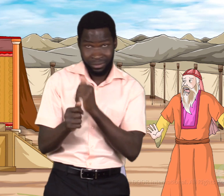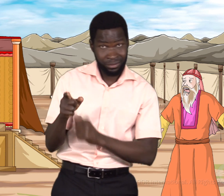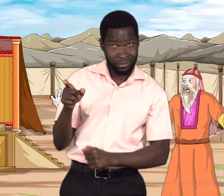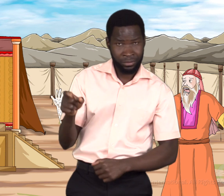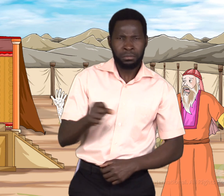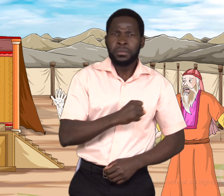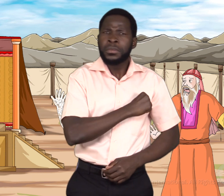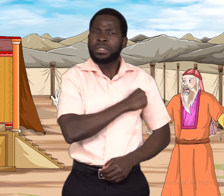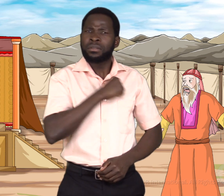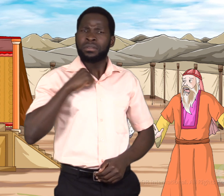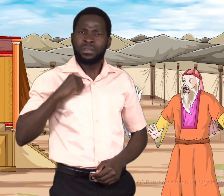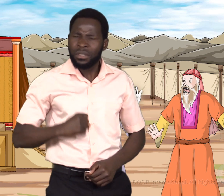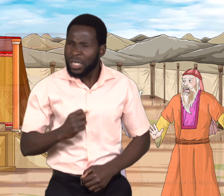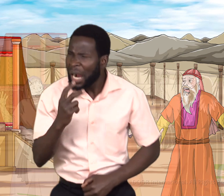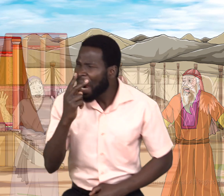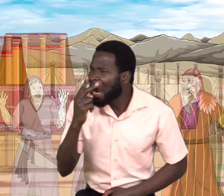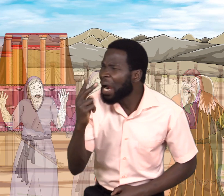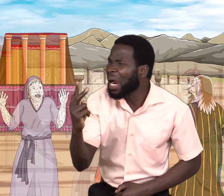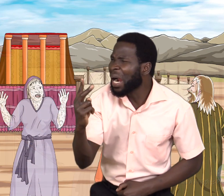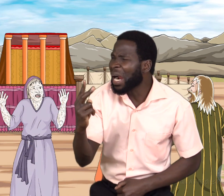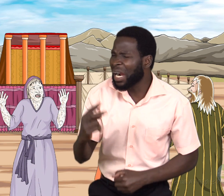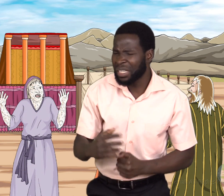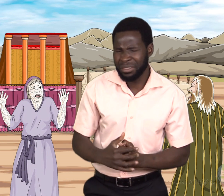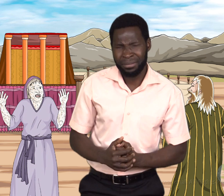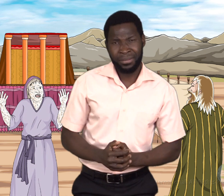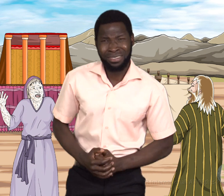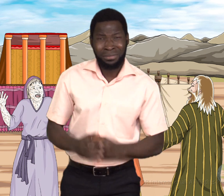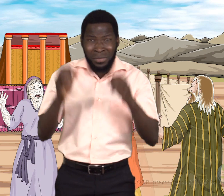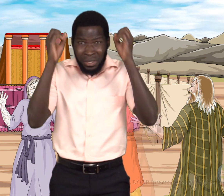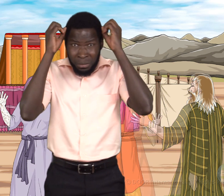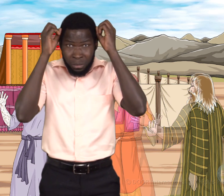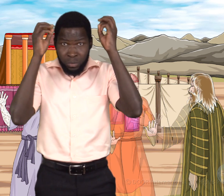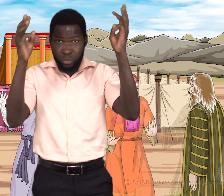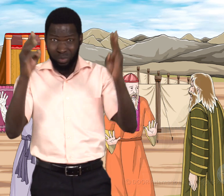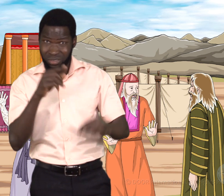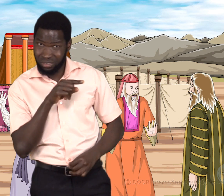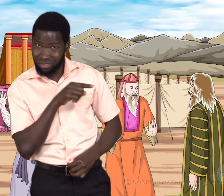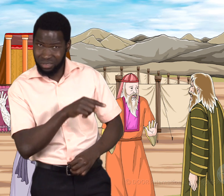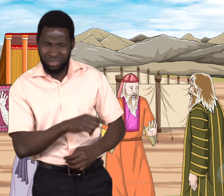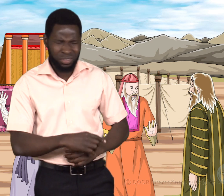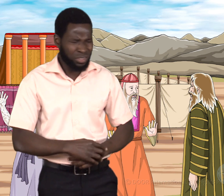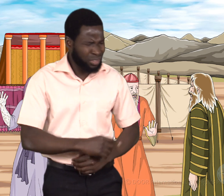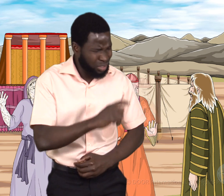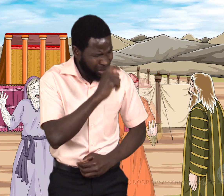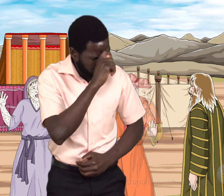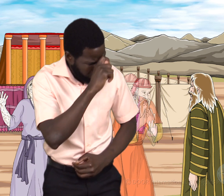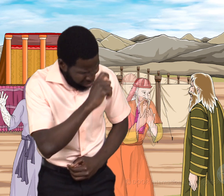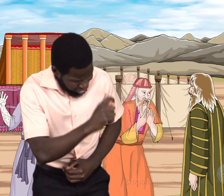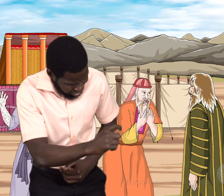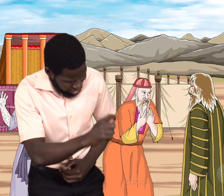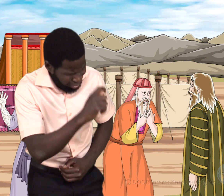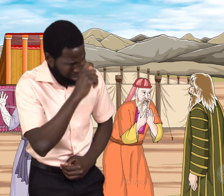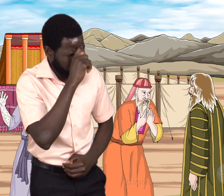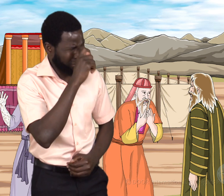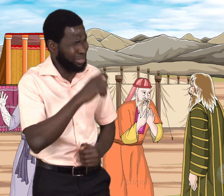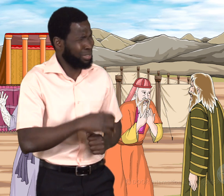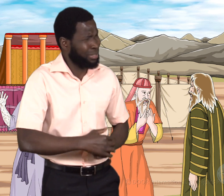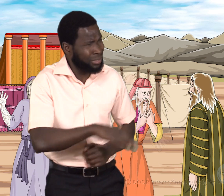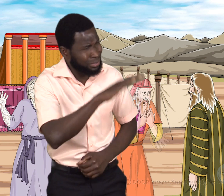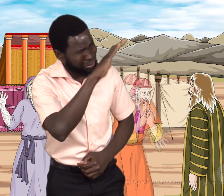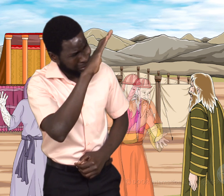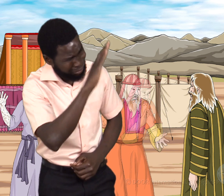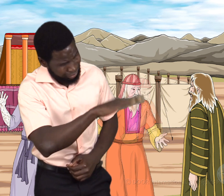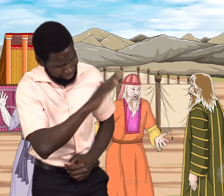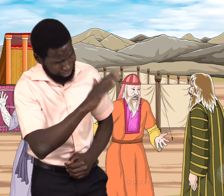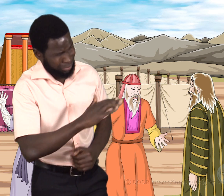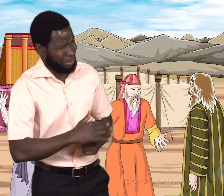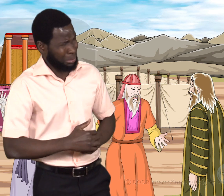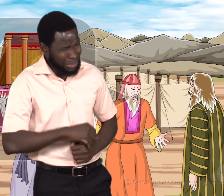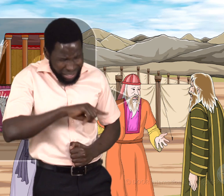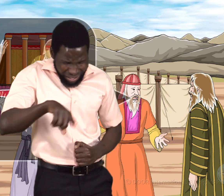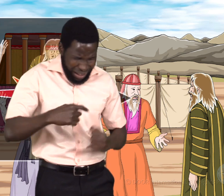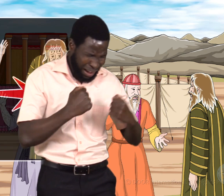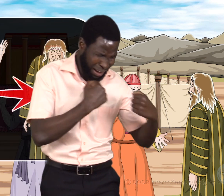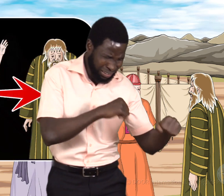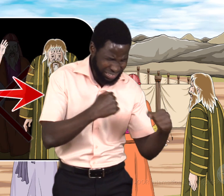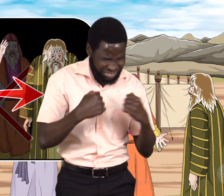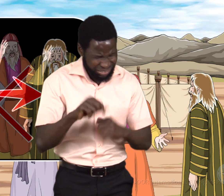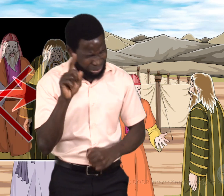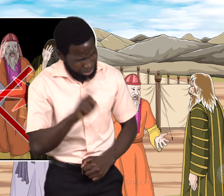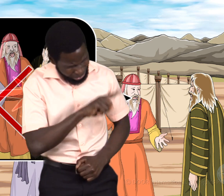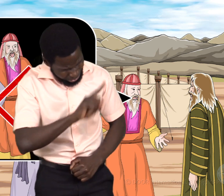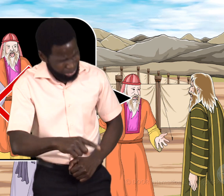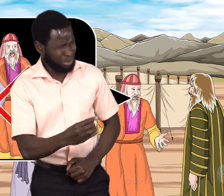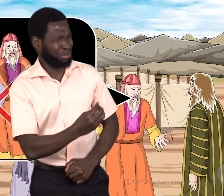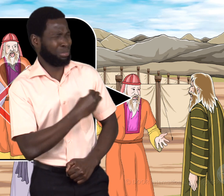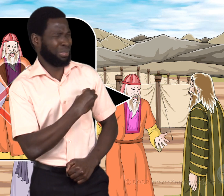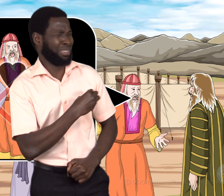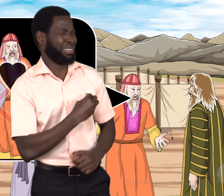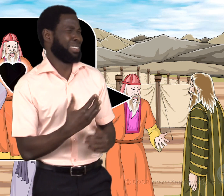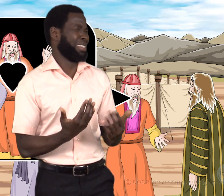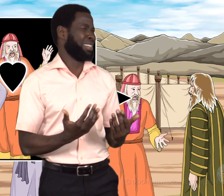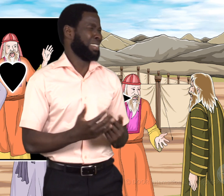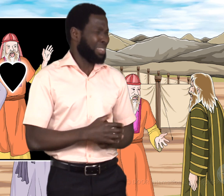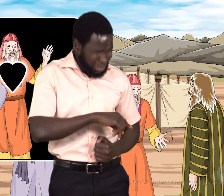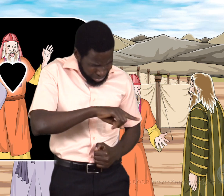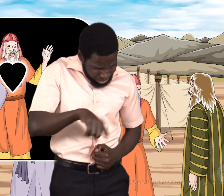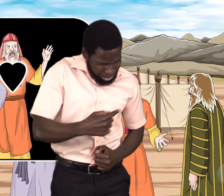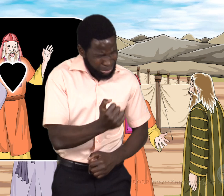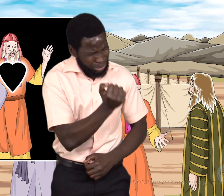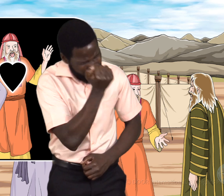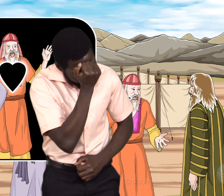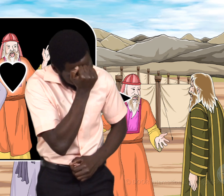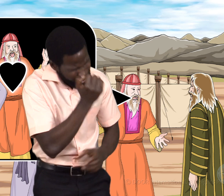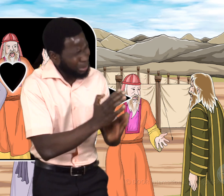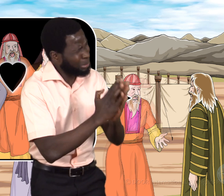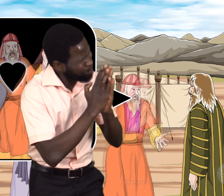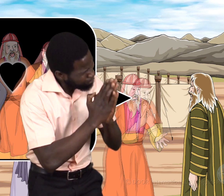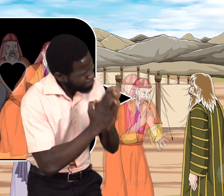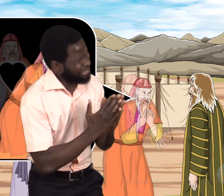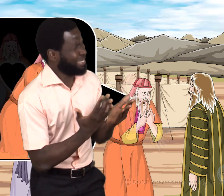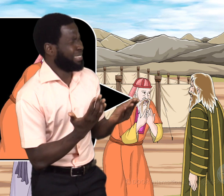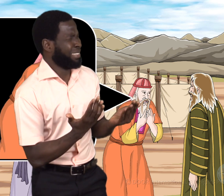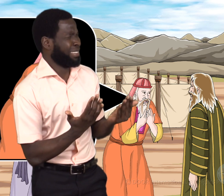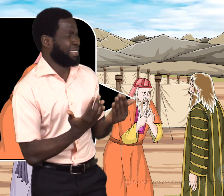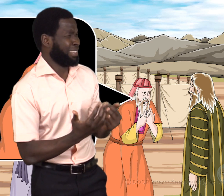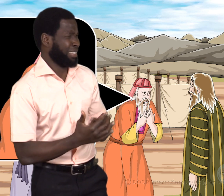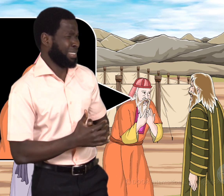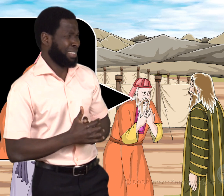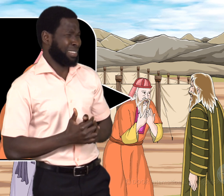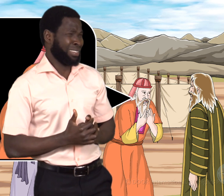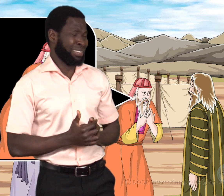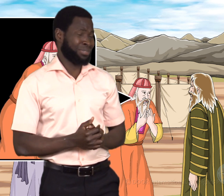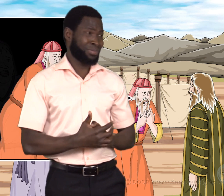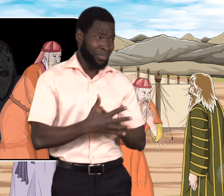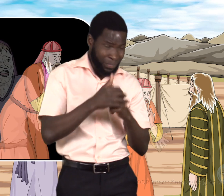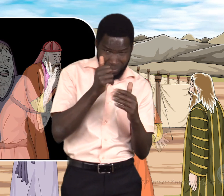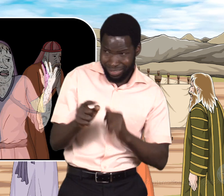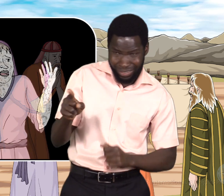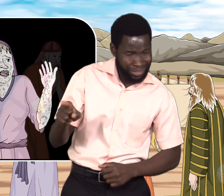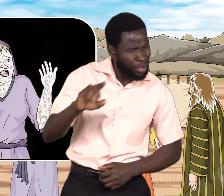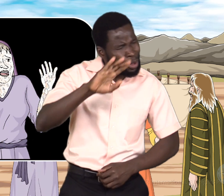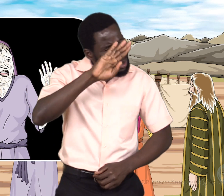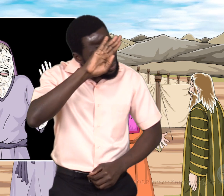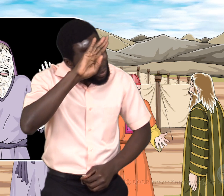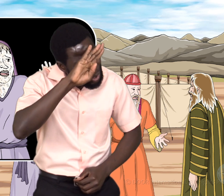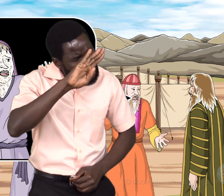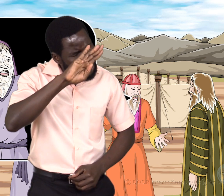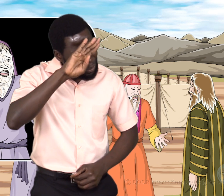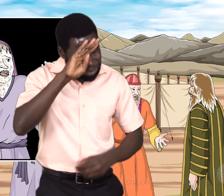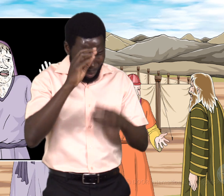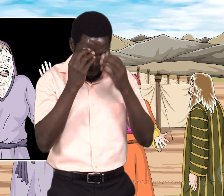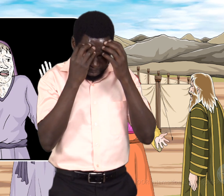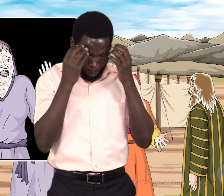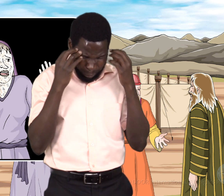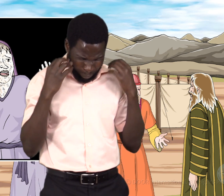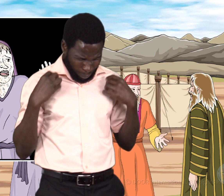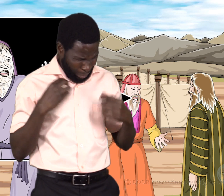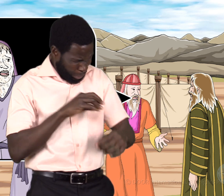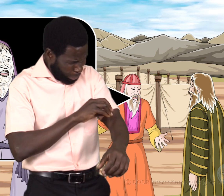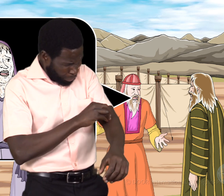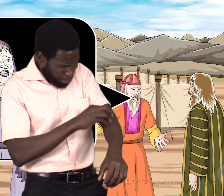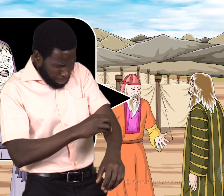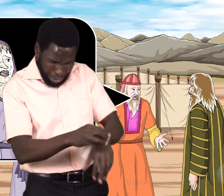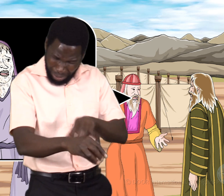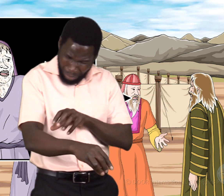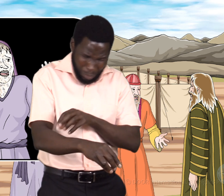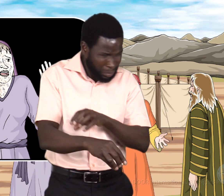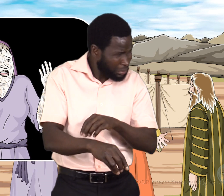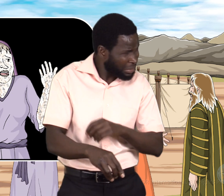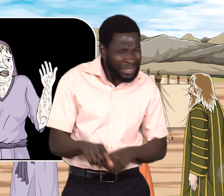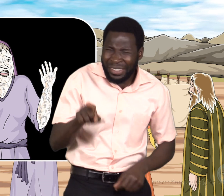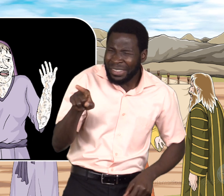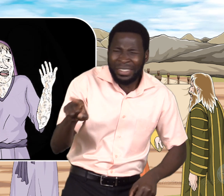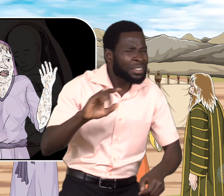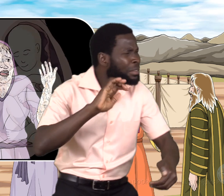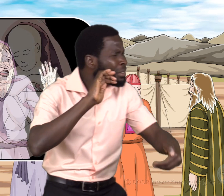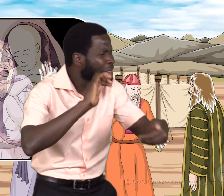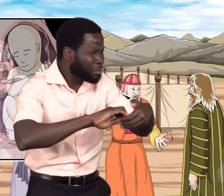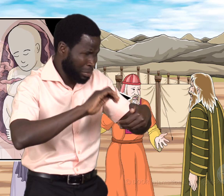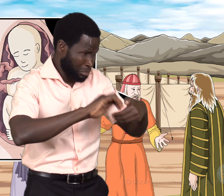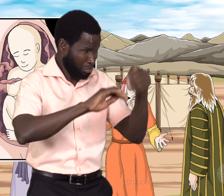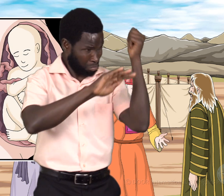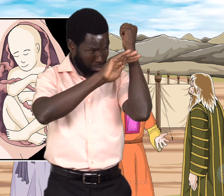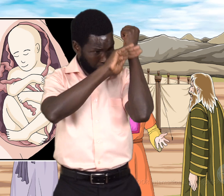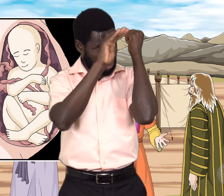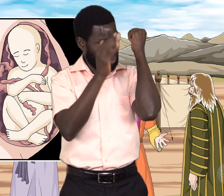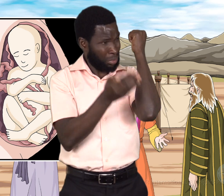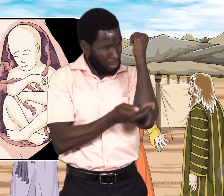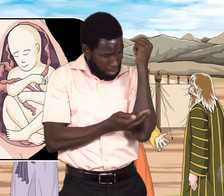Aaron turned toward her, saw that she was leprous, and said to Moses, “My lord, please do not hold against us this sin we have so foolishly committed.